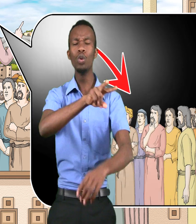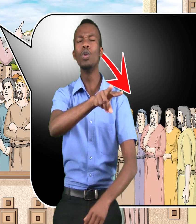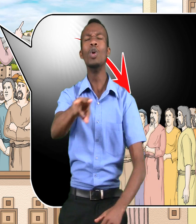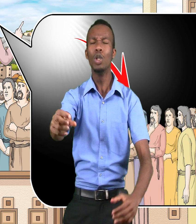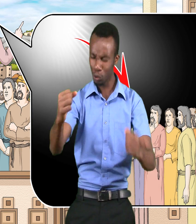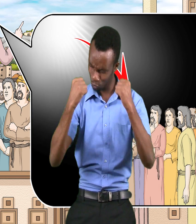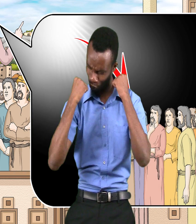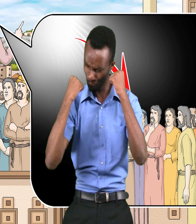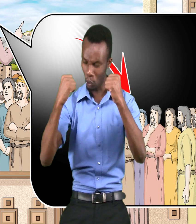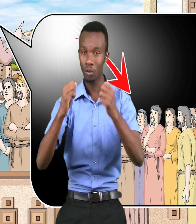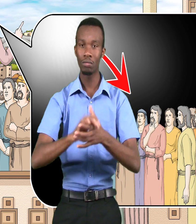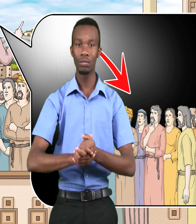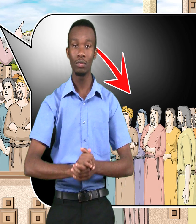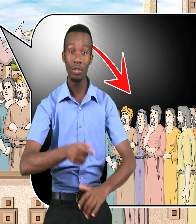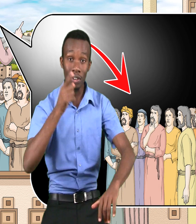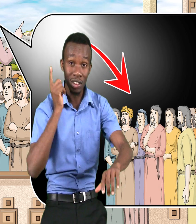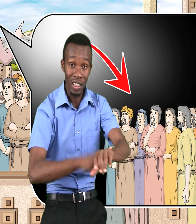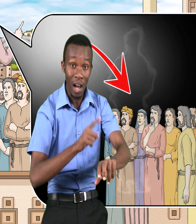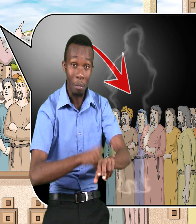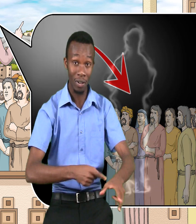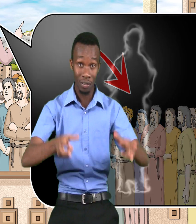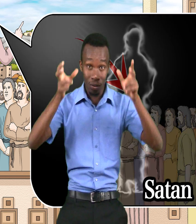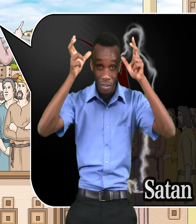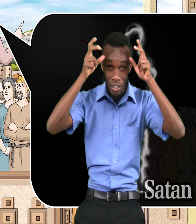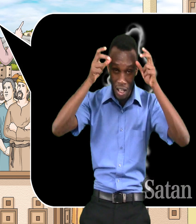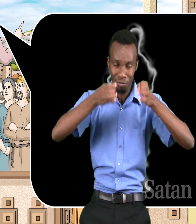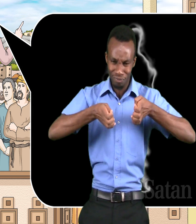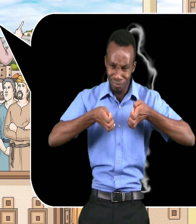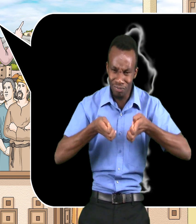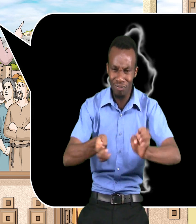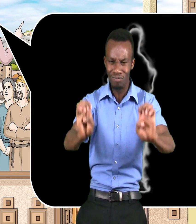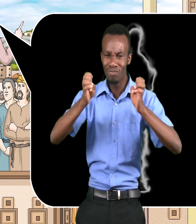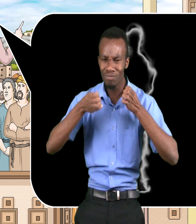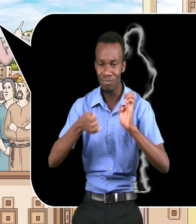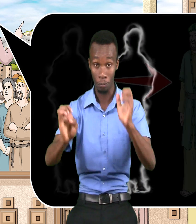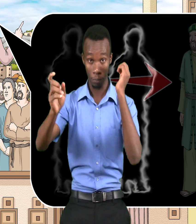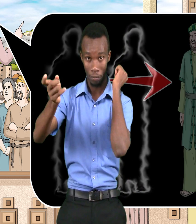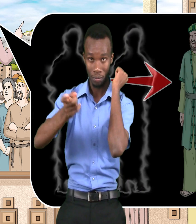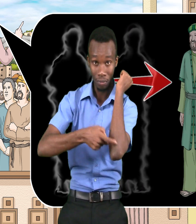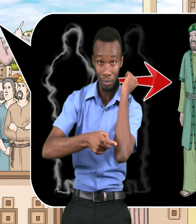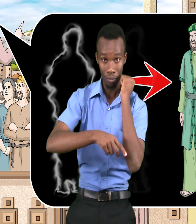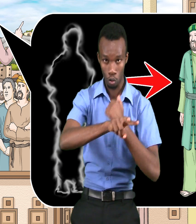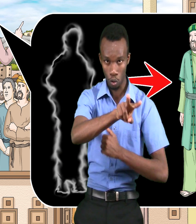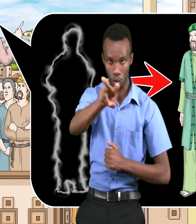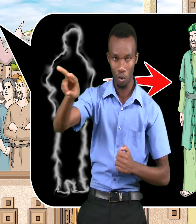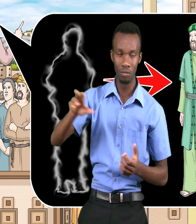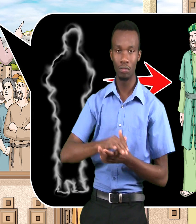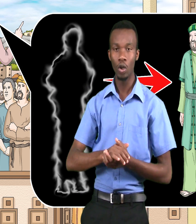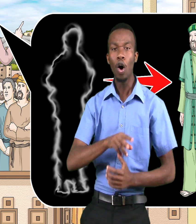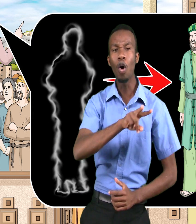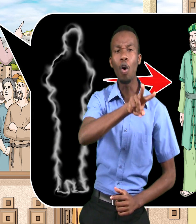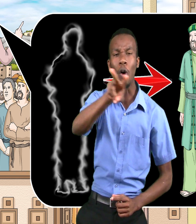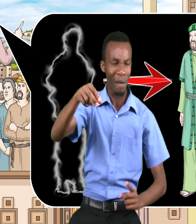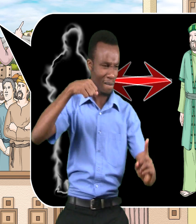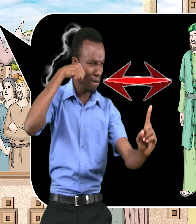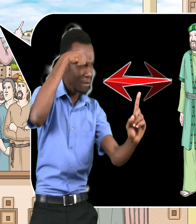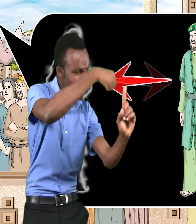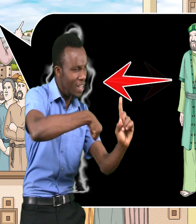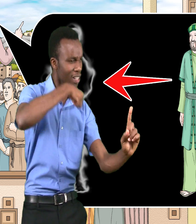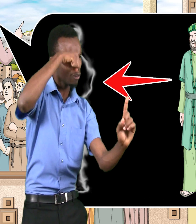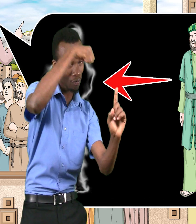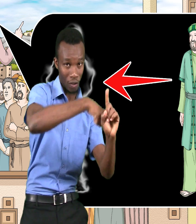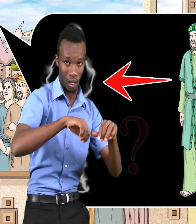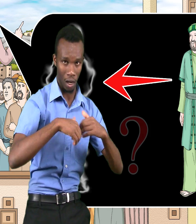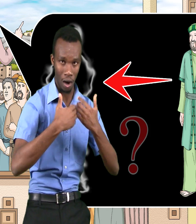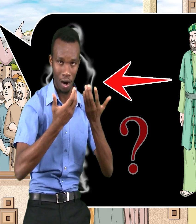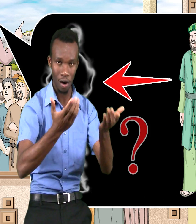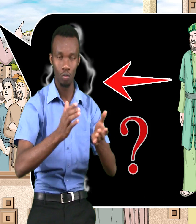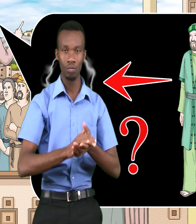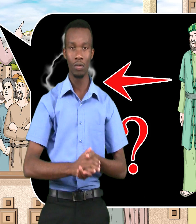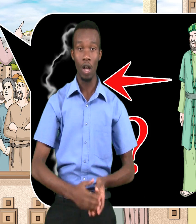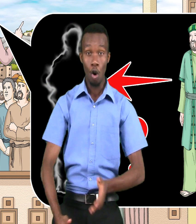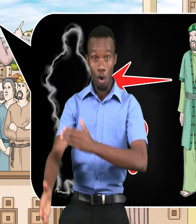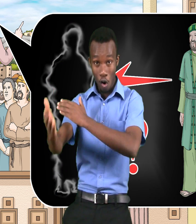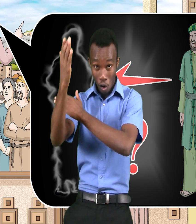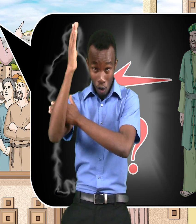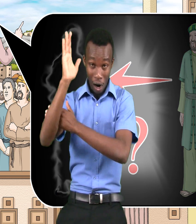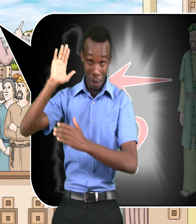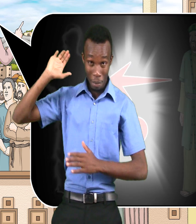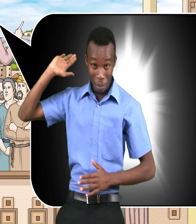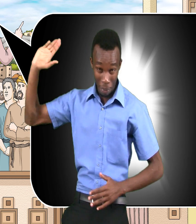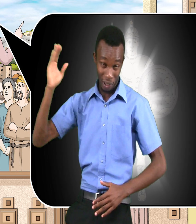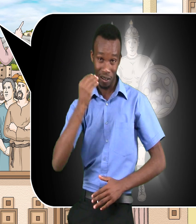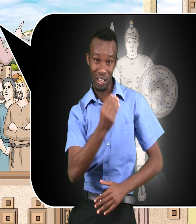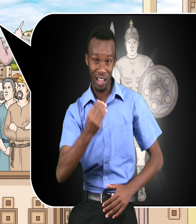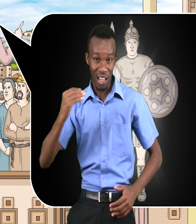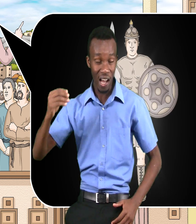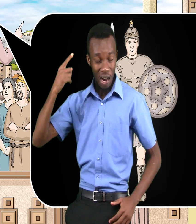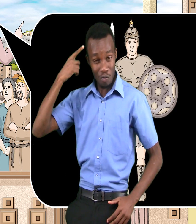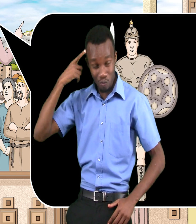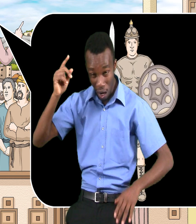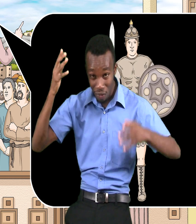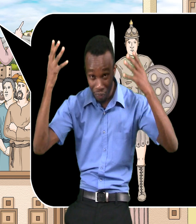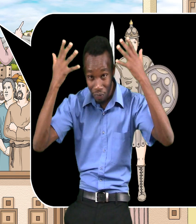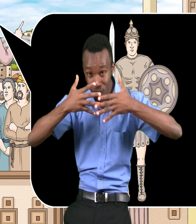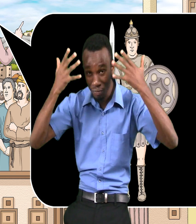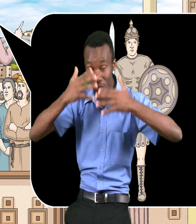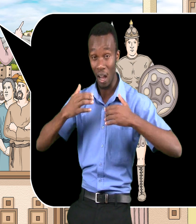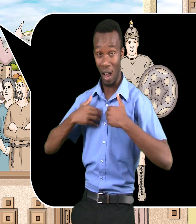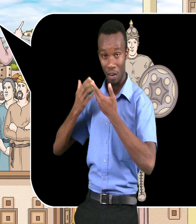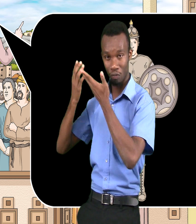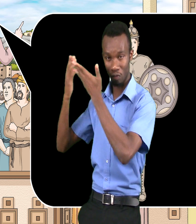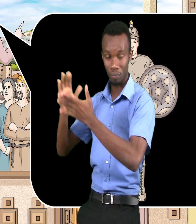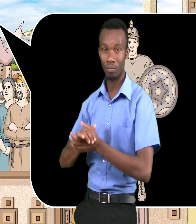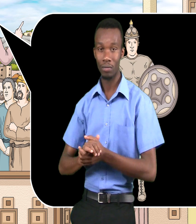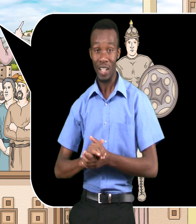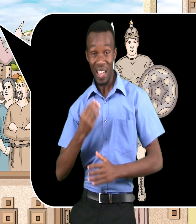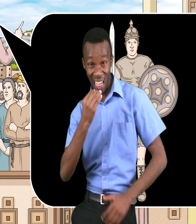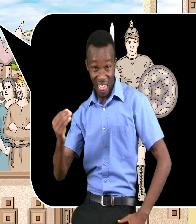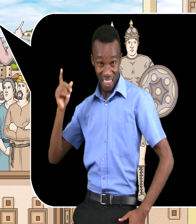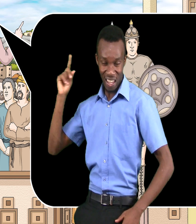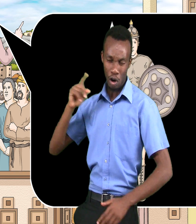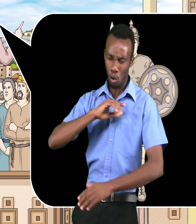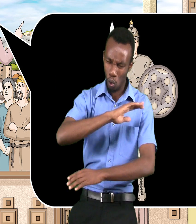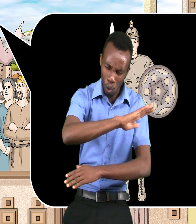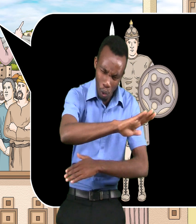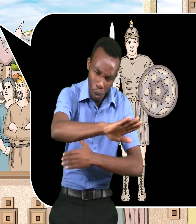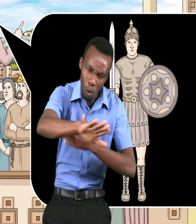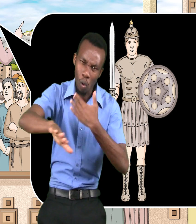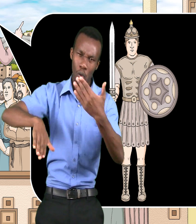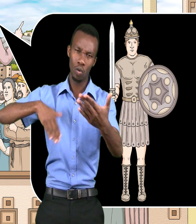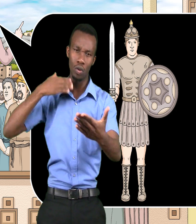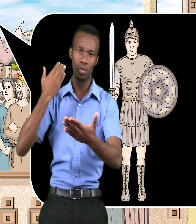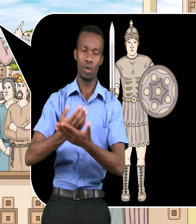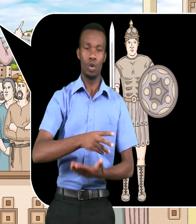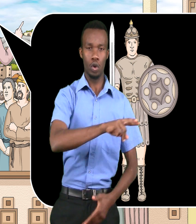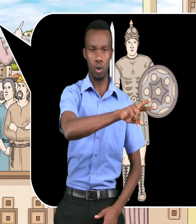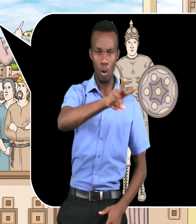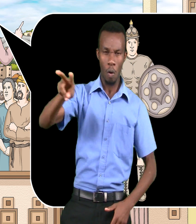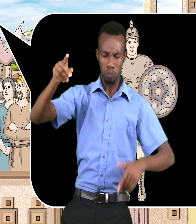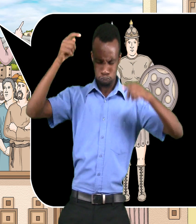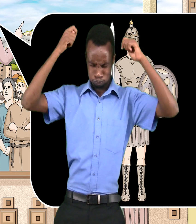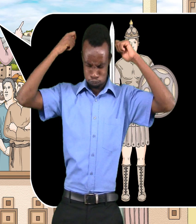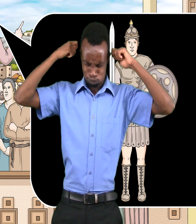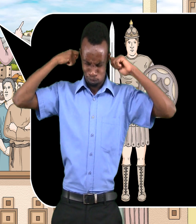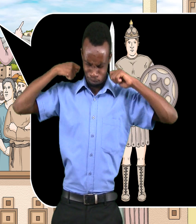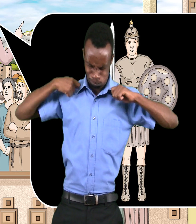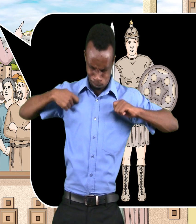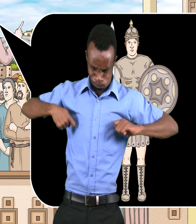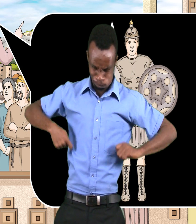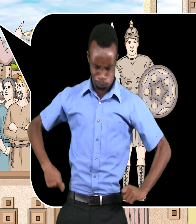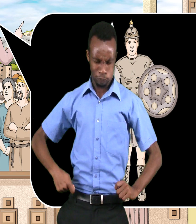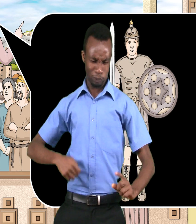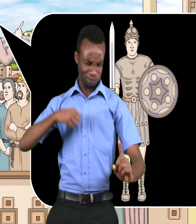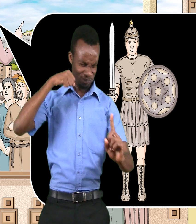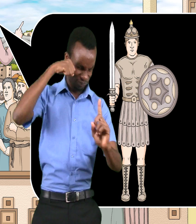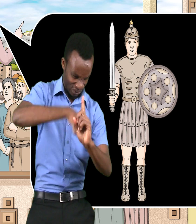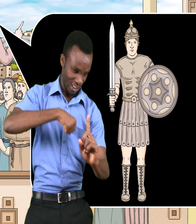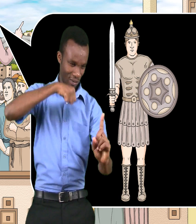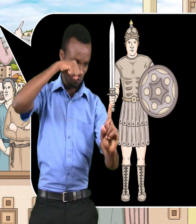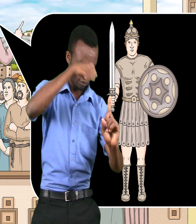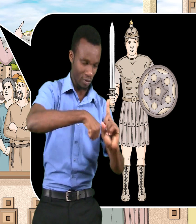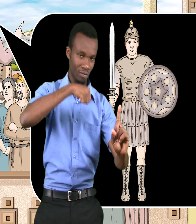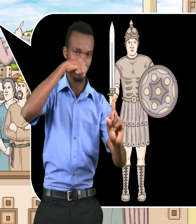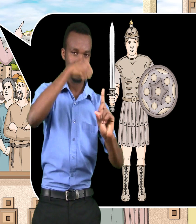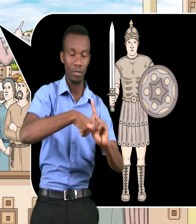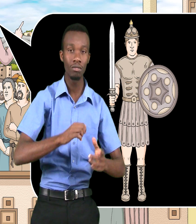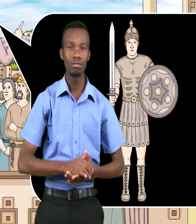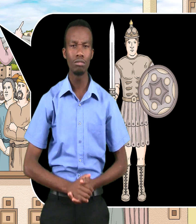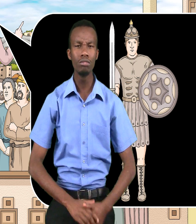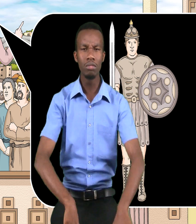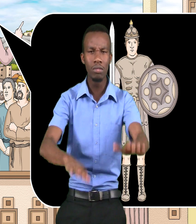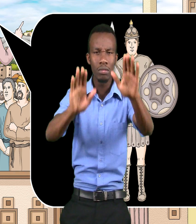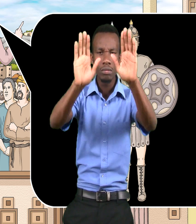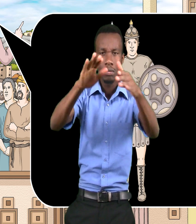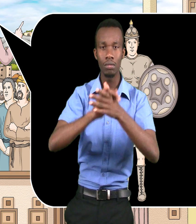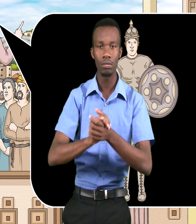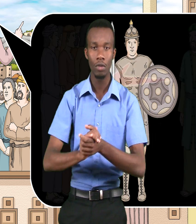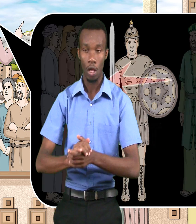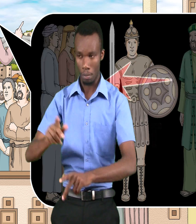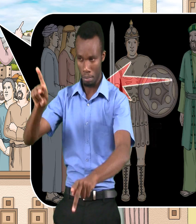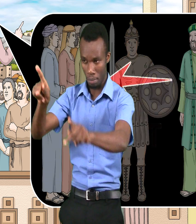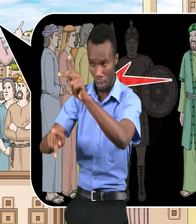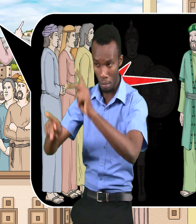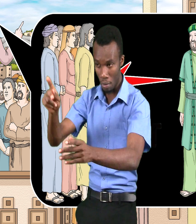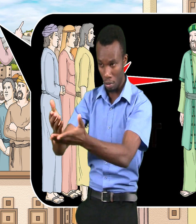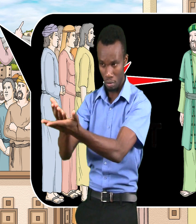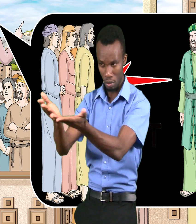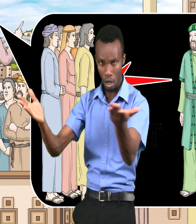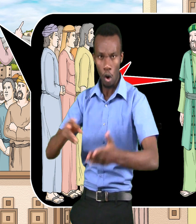Put on the full armor of God, so that you can make your stand against the devil’s schemes.